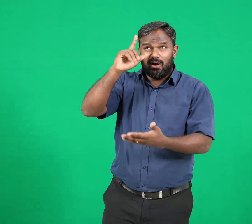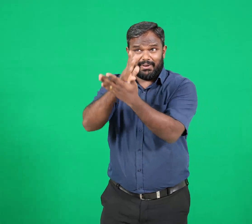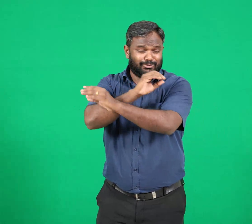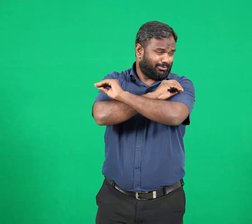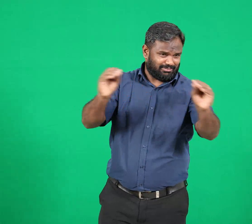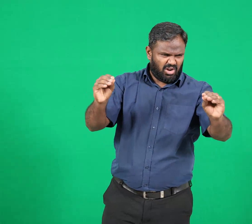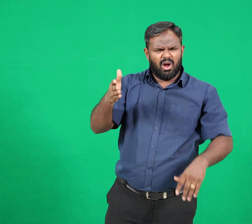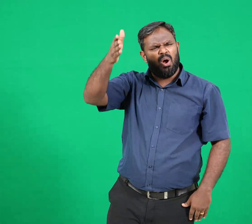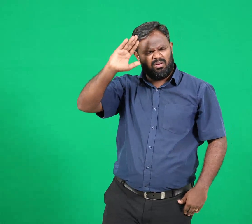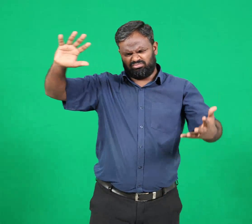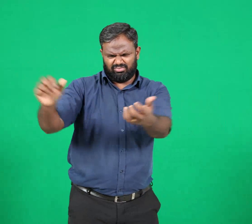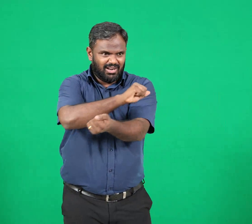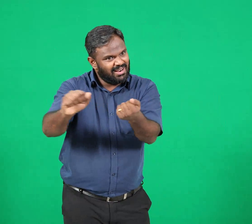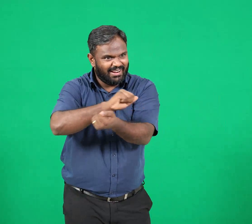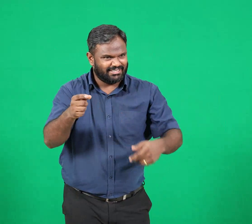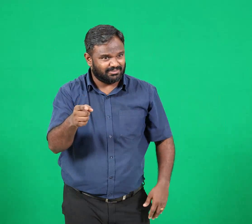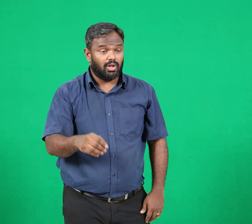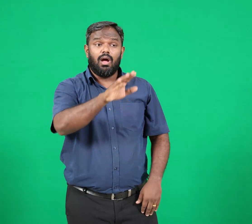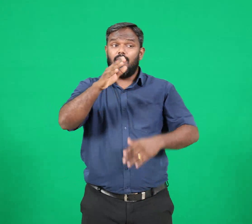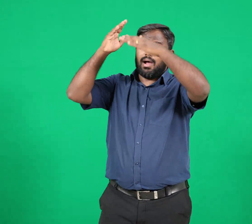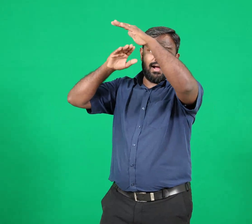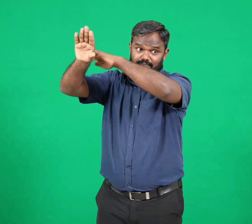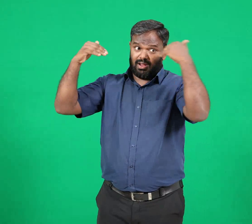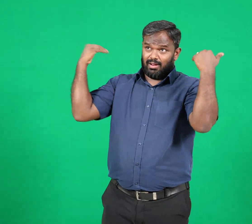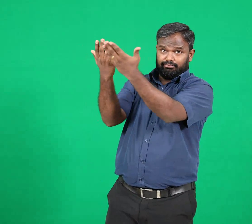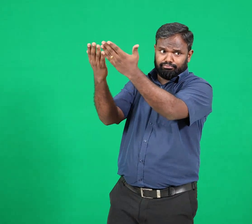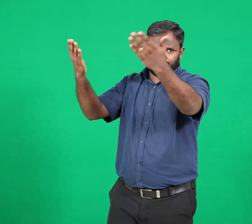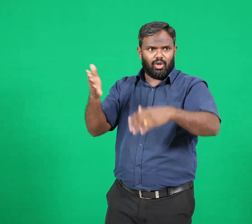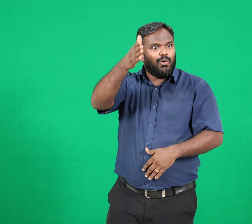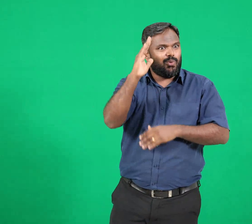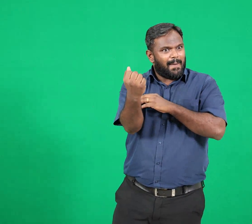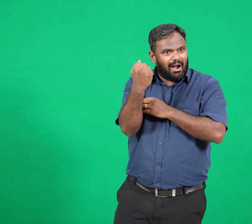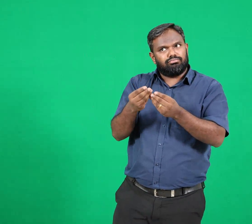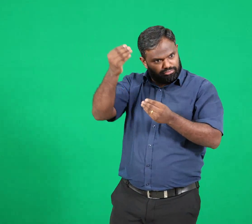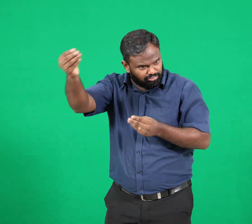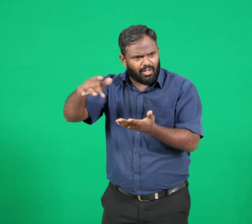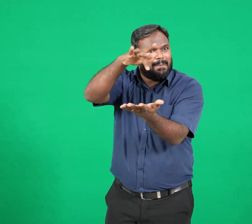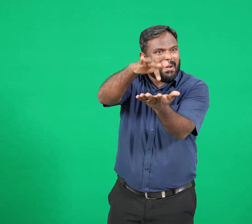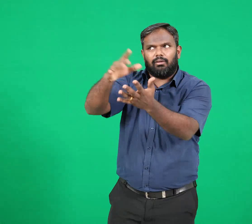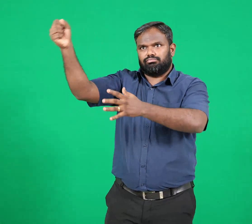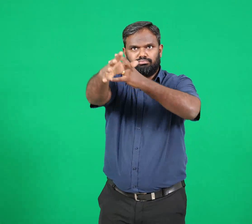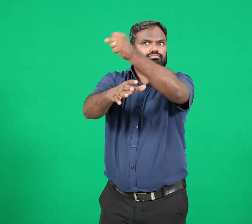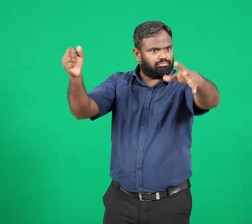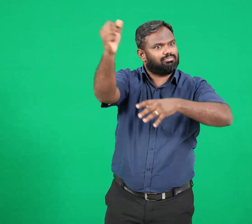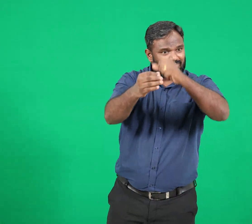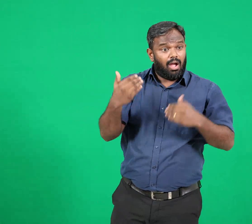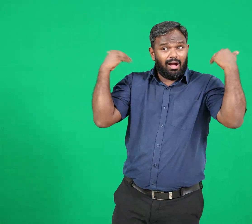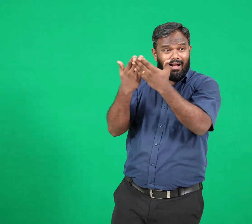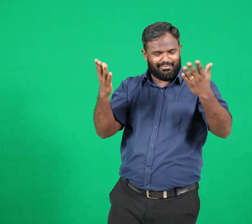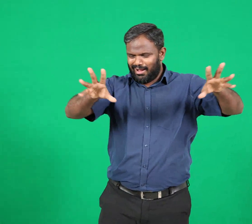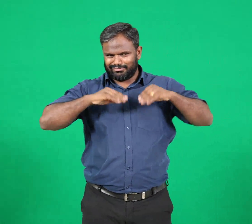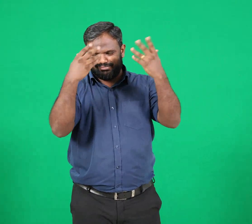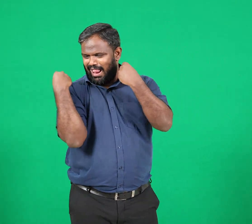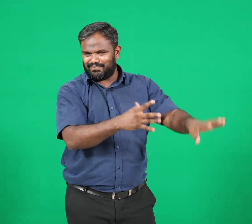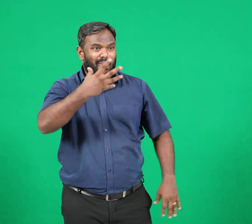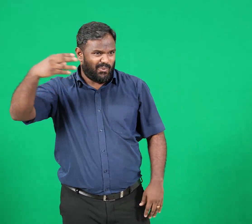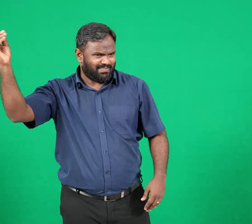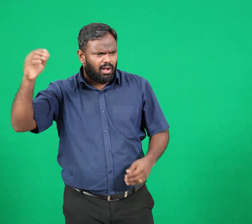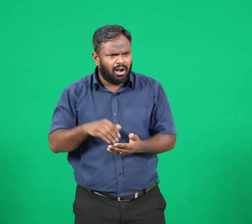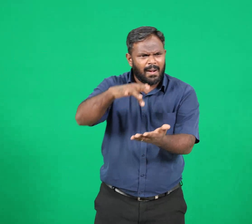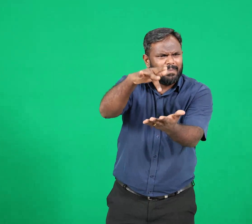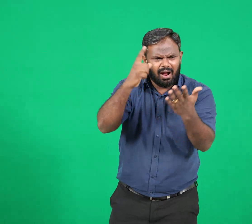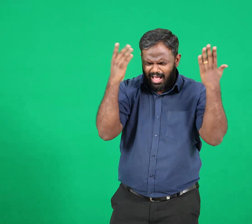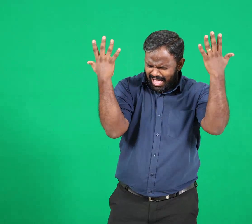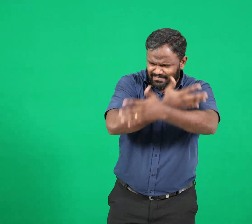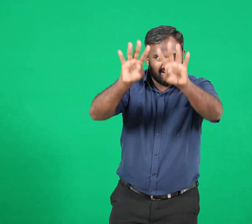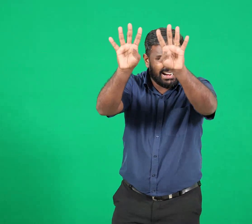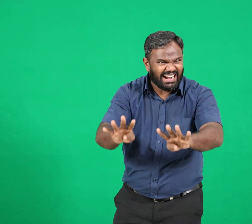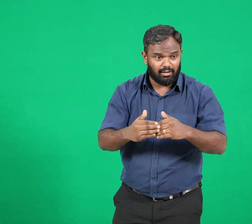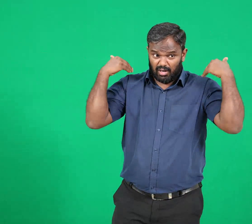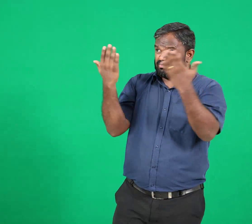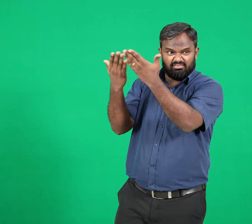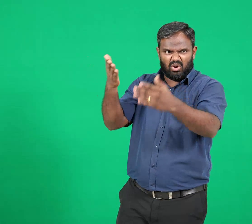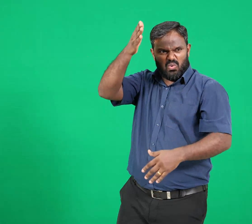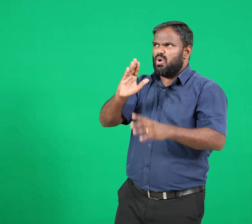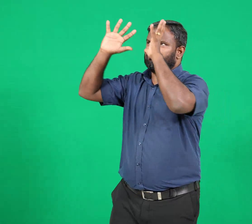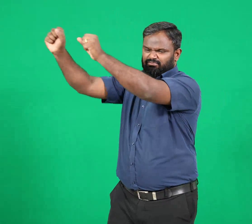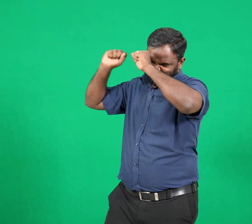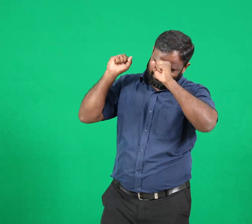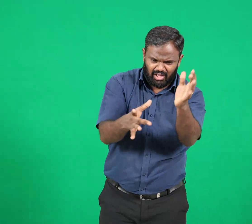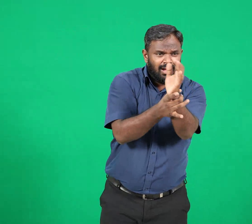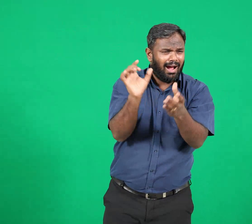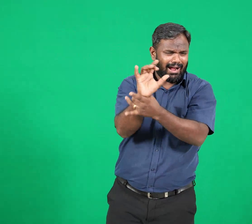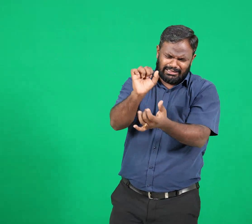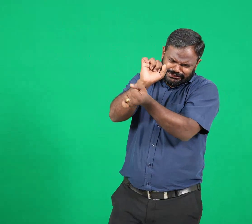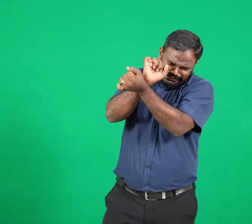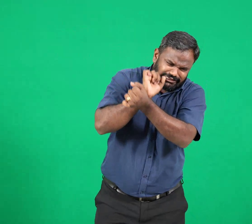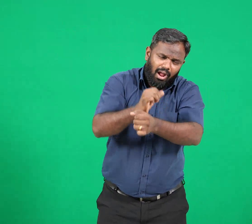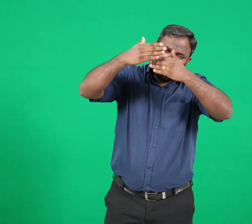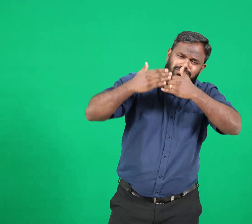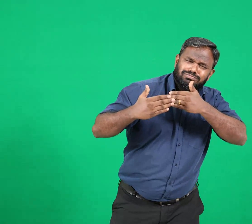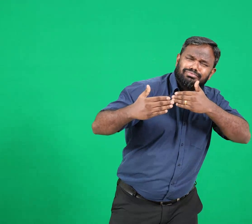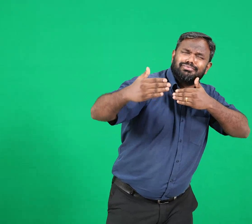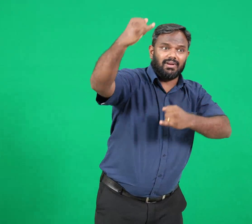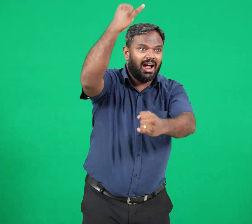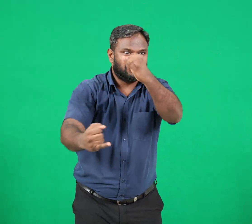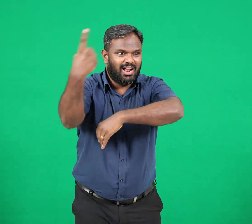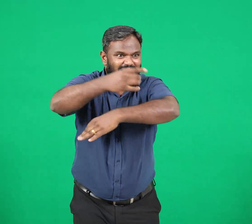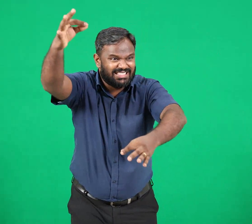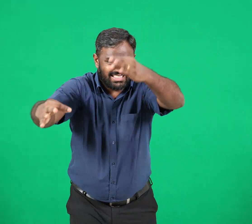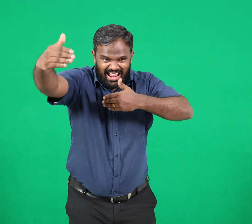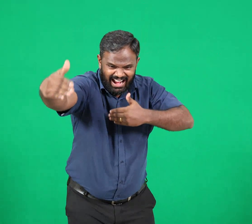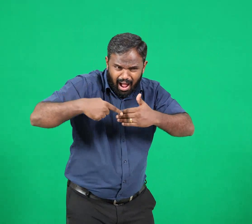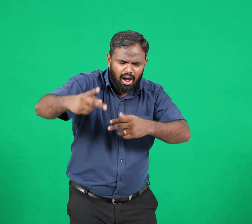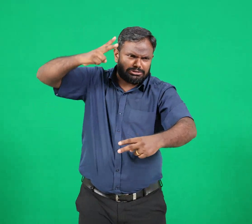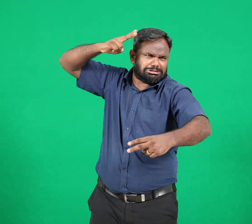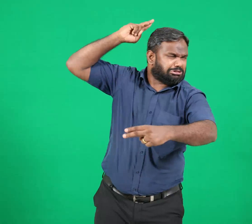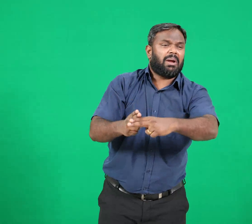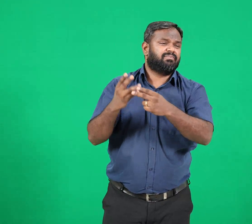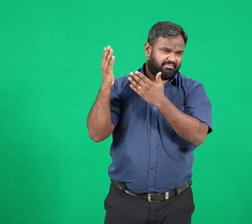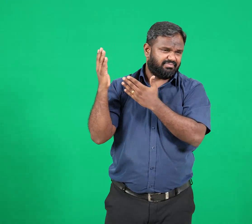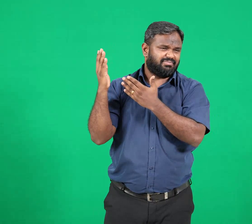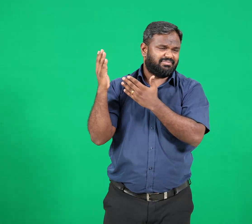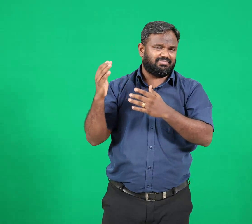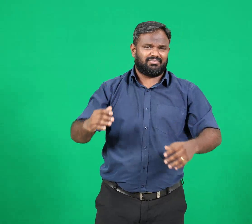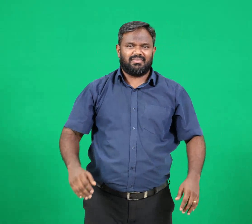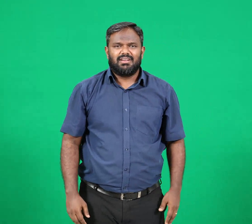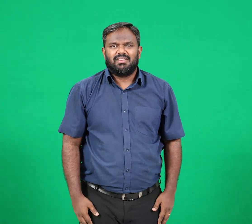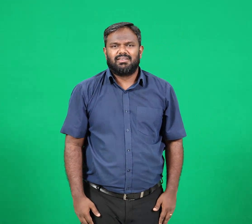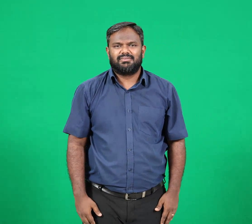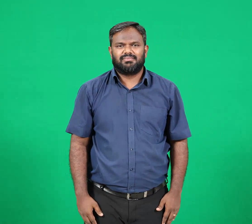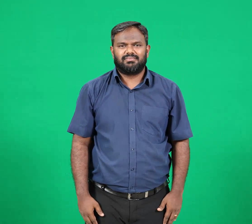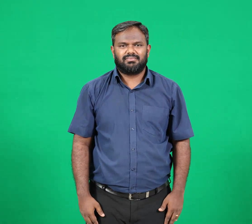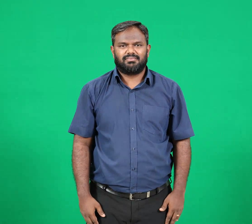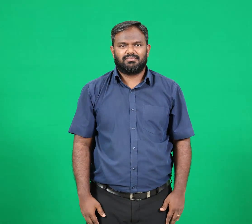And the angels who did not stay within their own domain but abandoned their proper dwelling- these He has kept in eternal chains under darkness, bound for judgment on that great day.